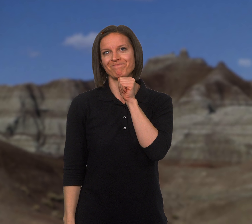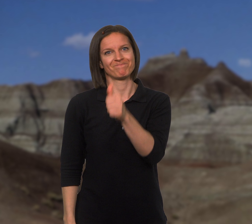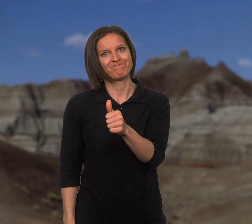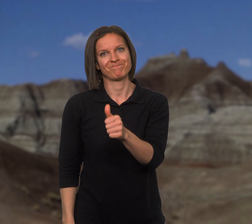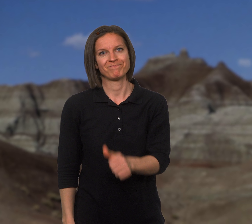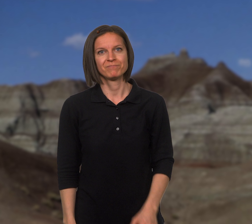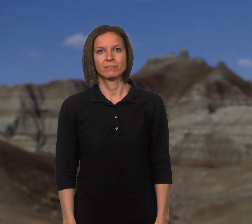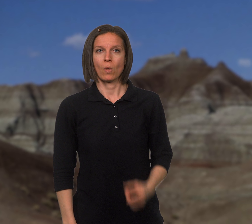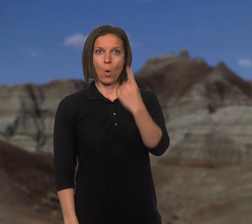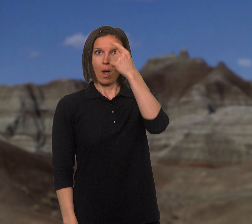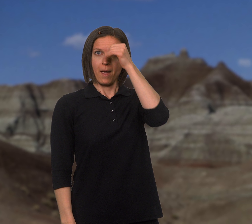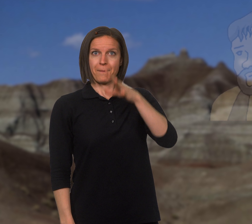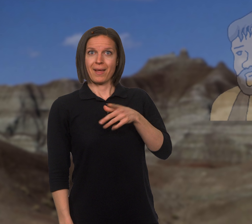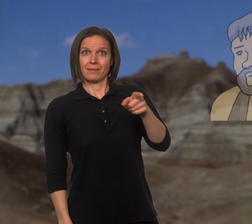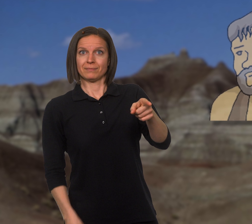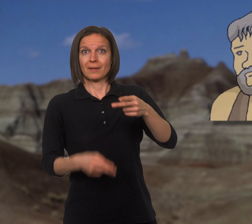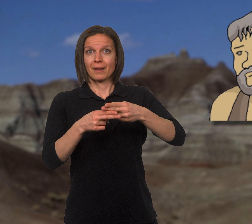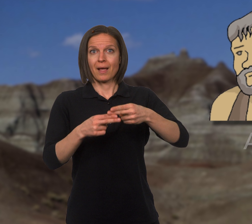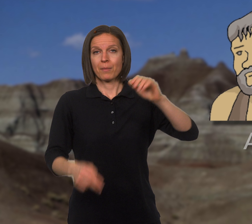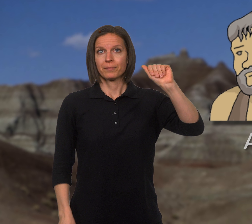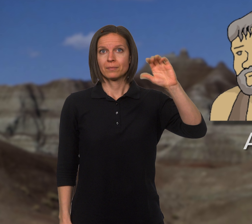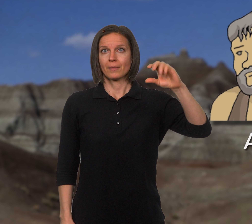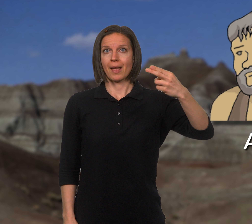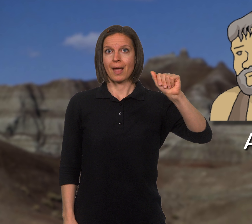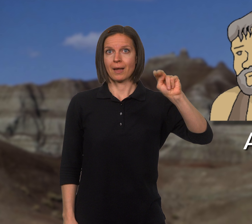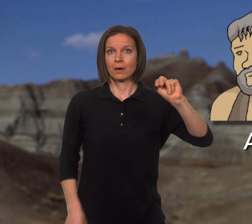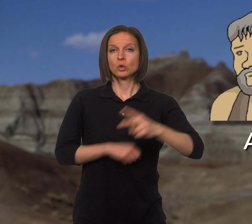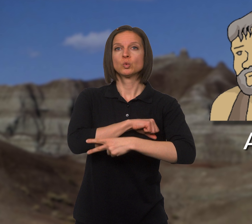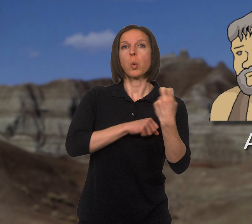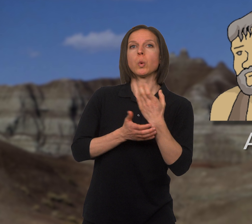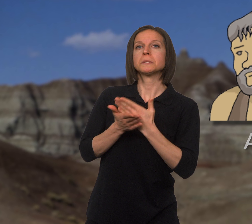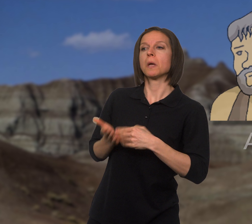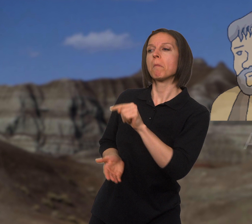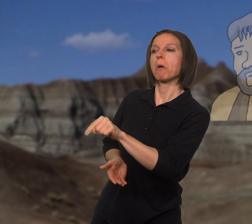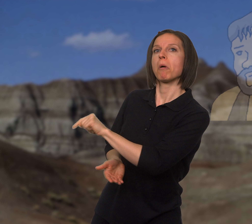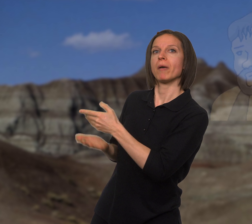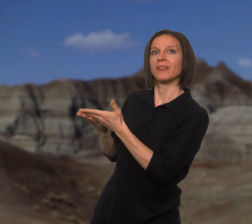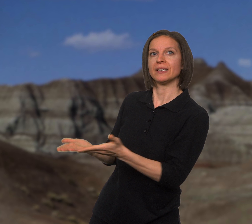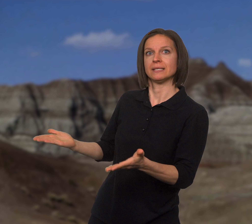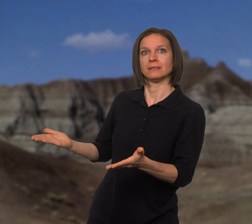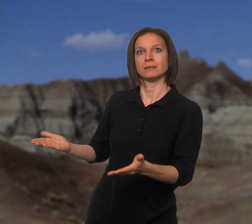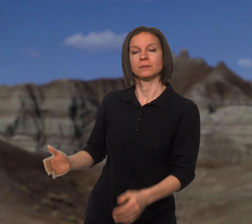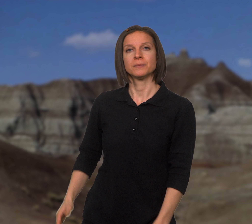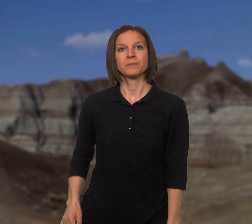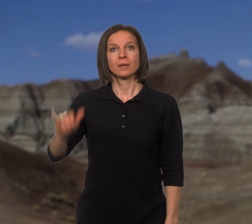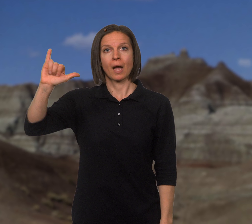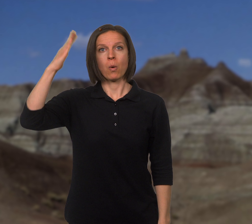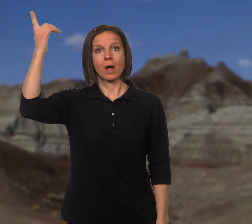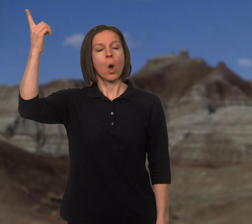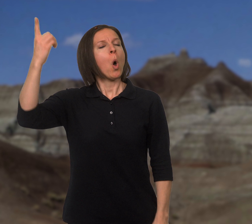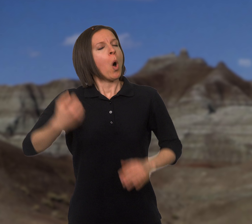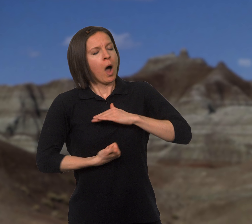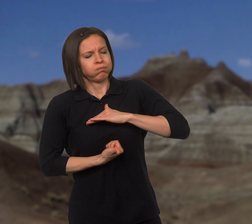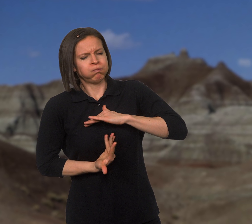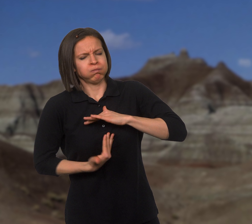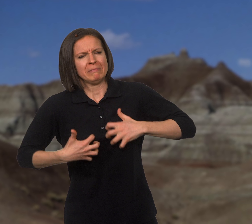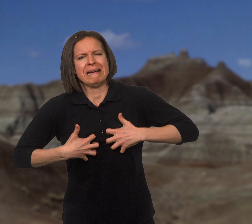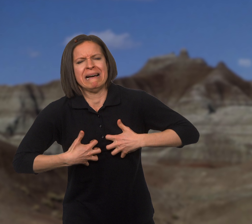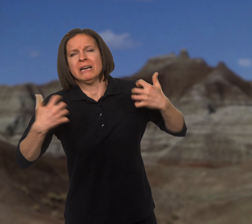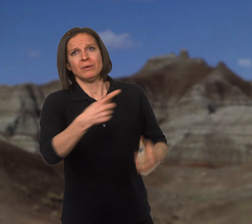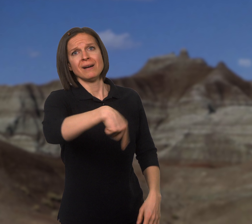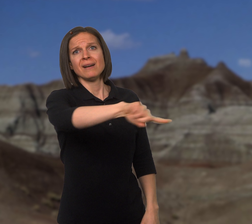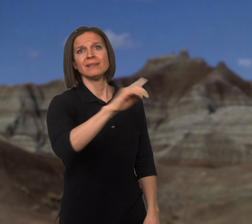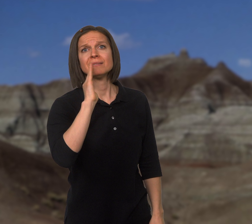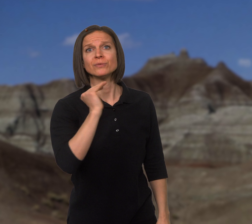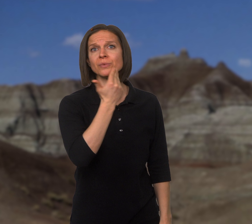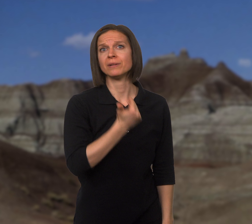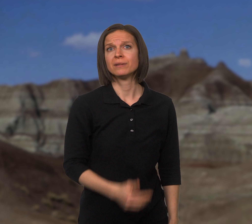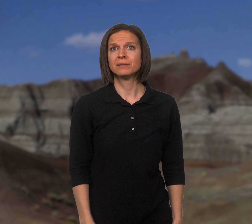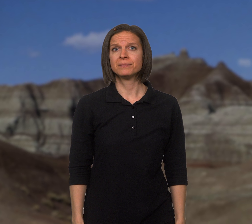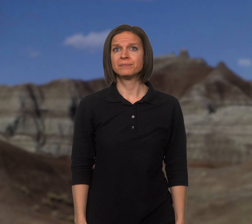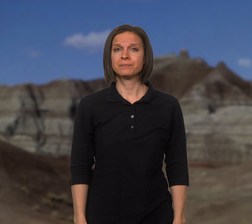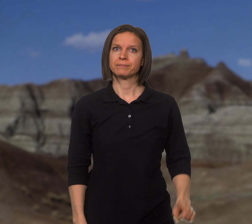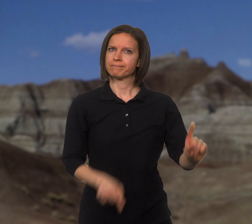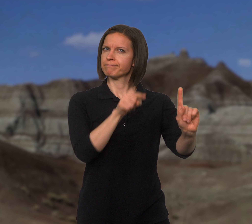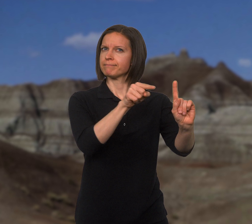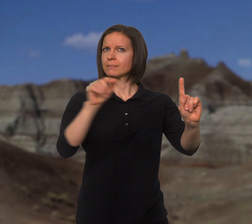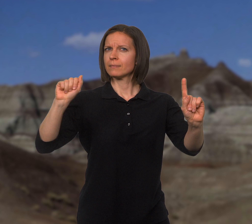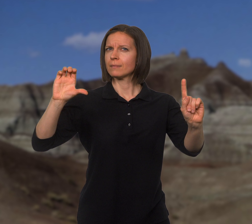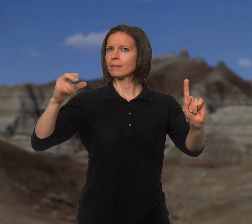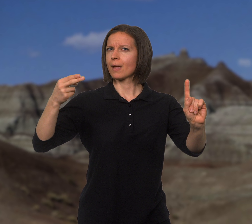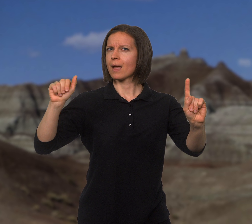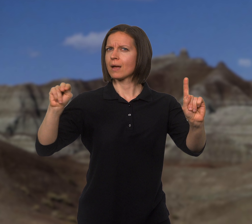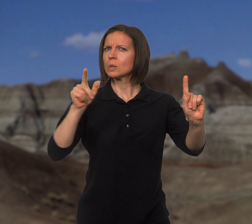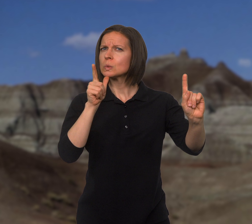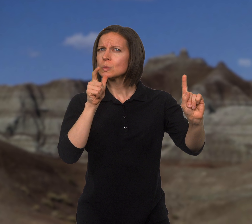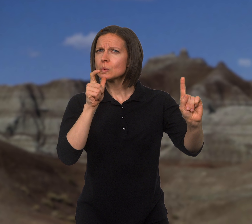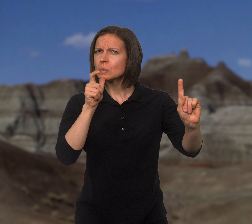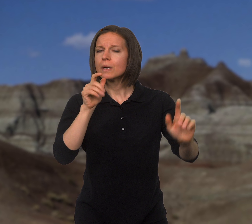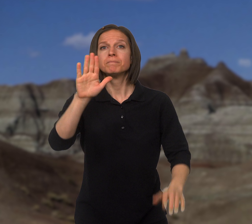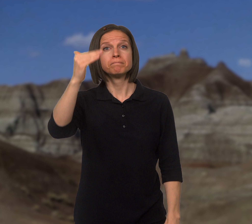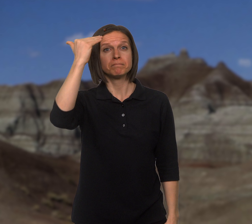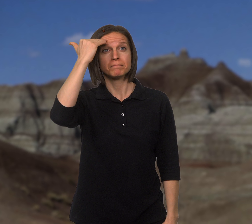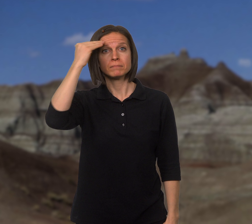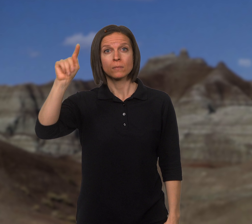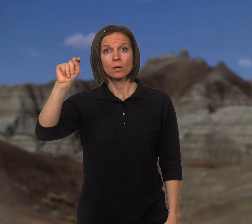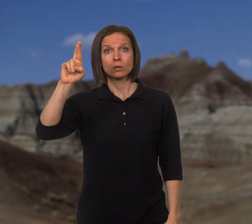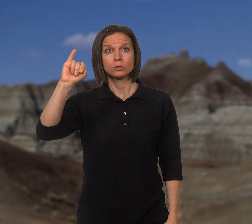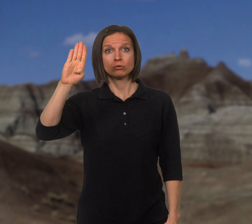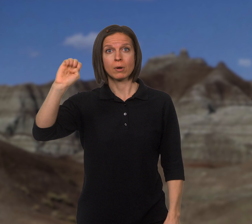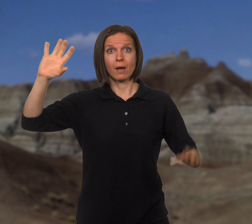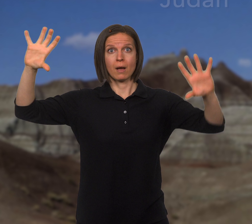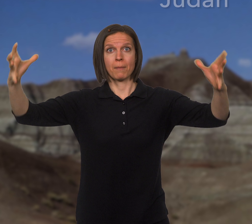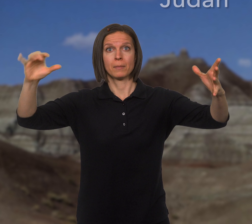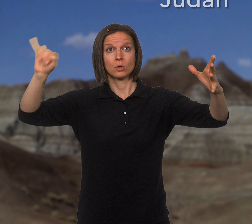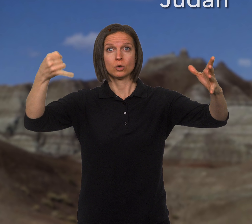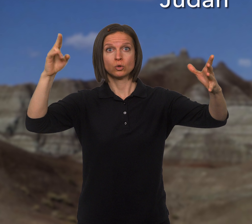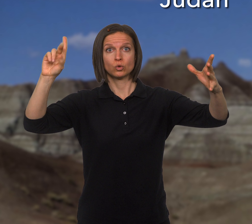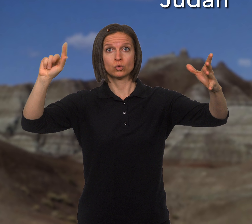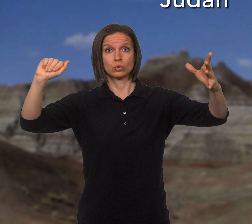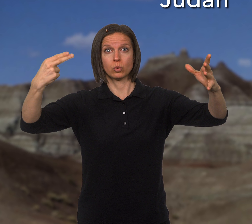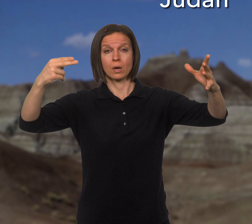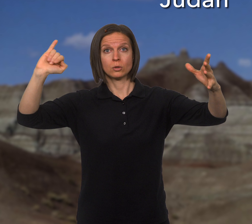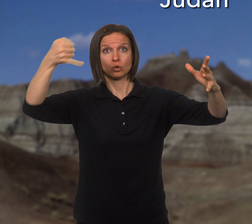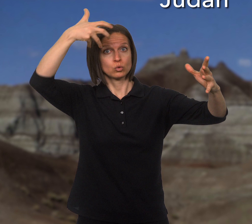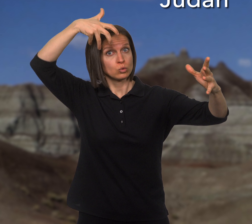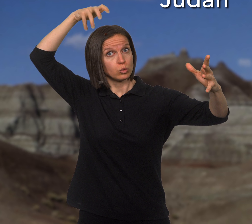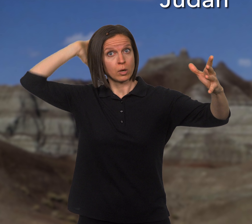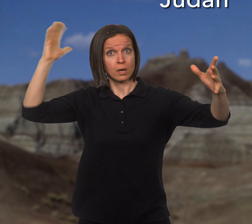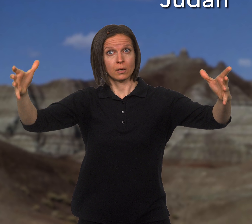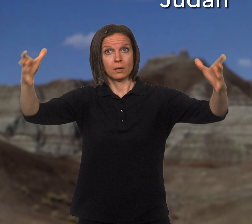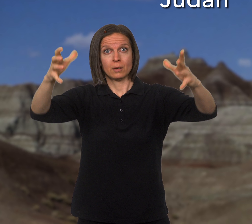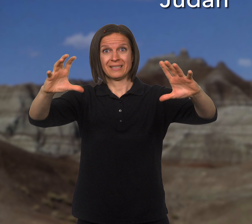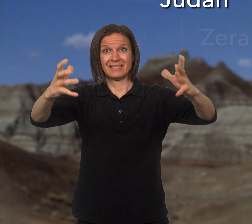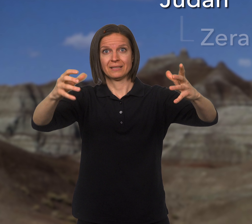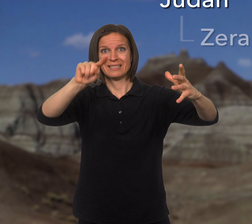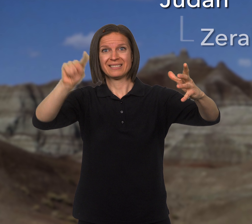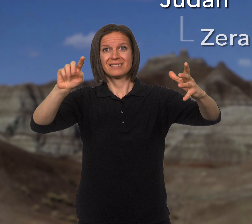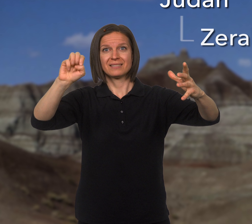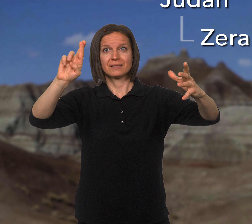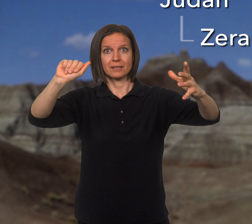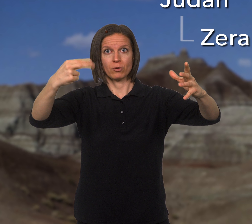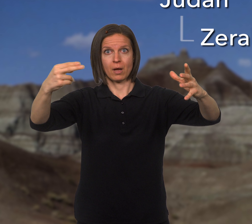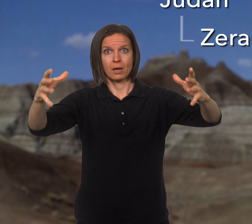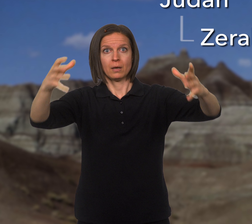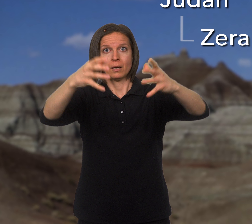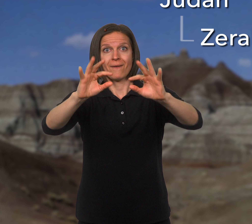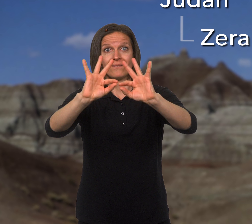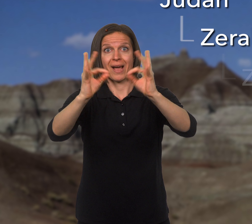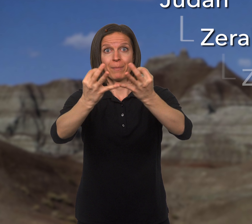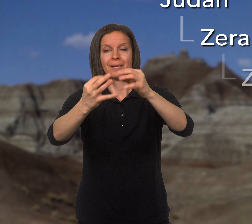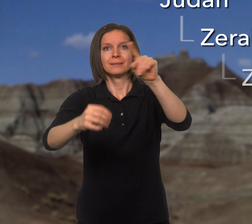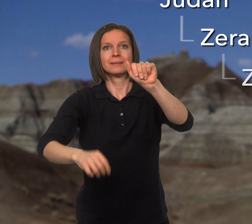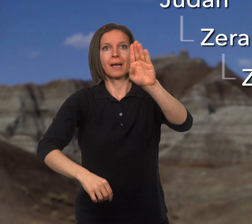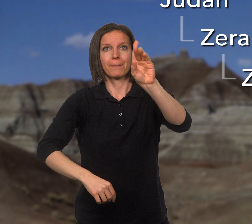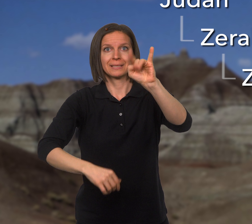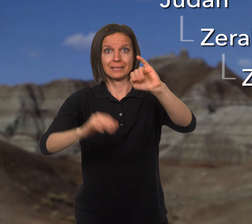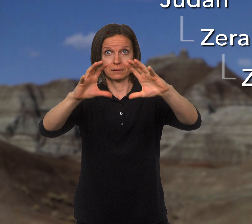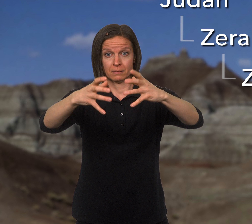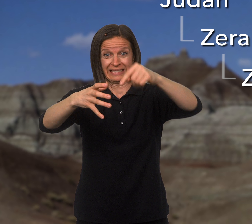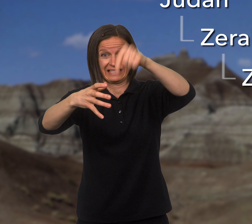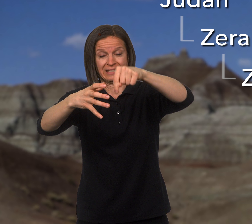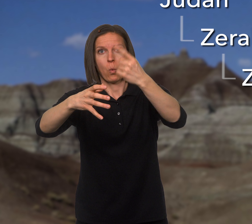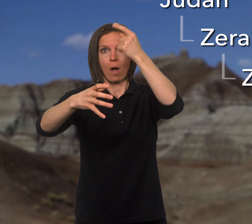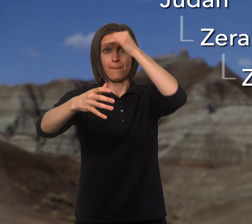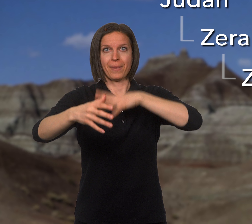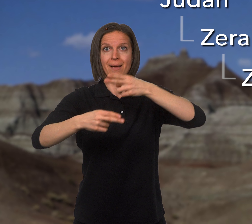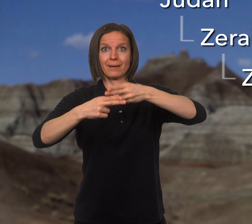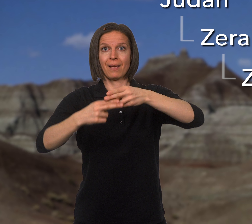Achan son of Carmi, the son of Zabdi, the son of Zerah, of the tribe of Judah, took some of what was set apart.